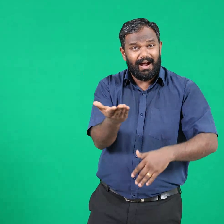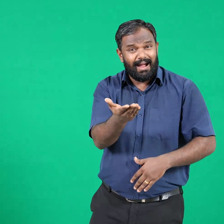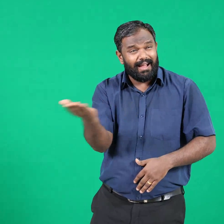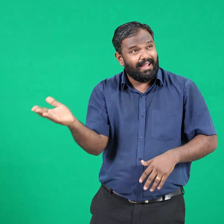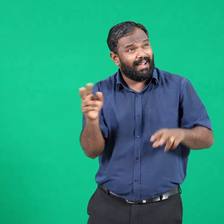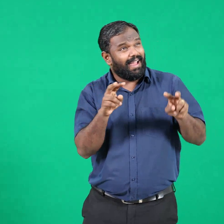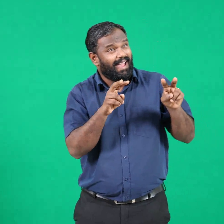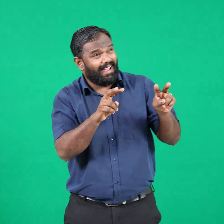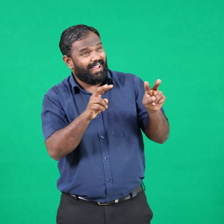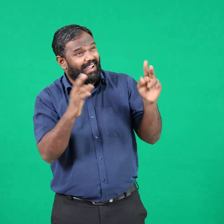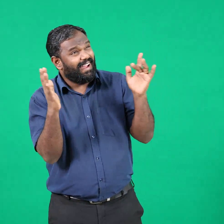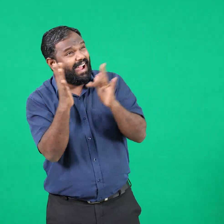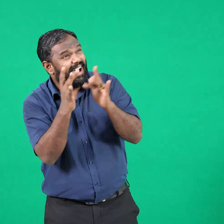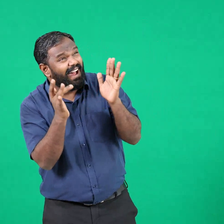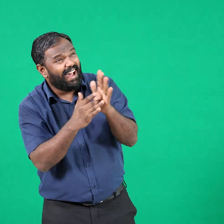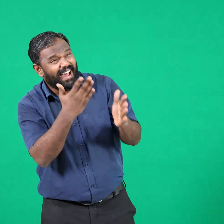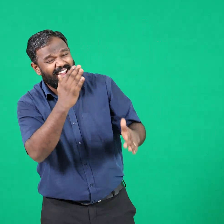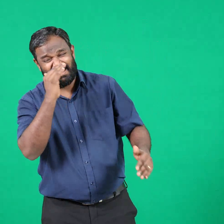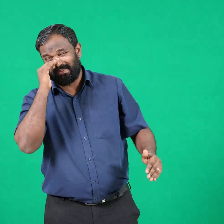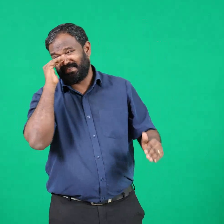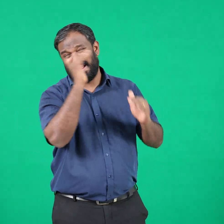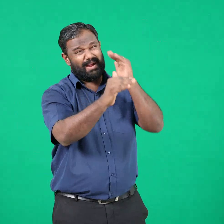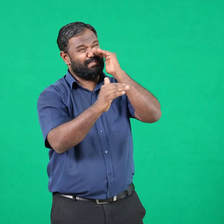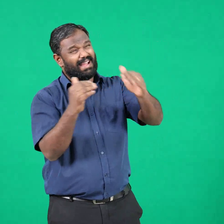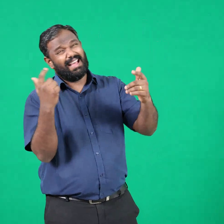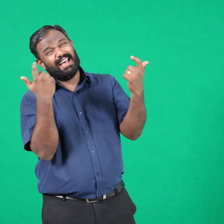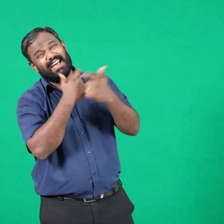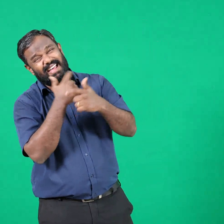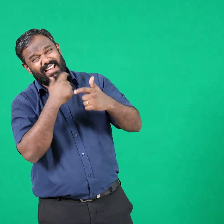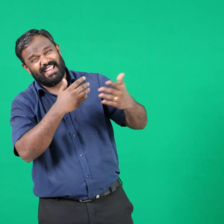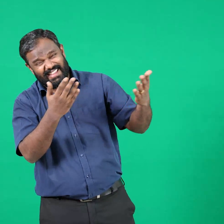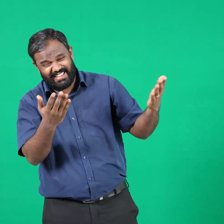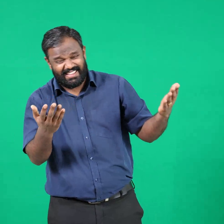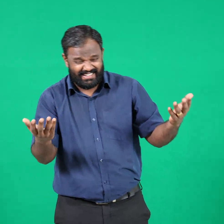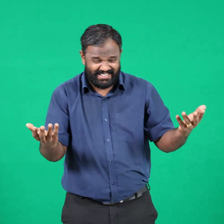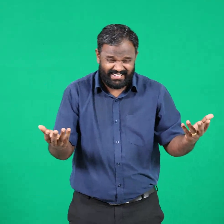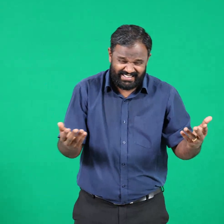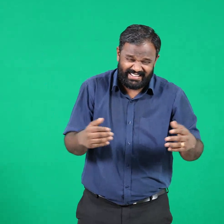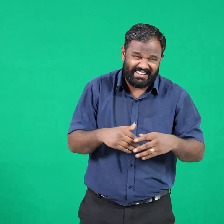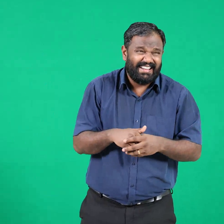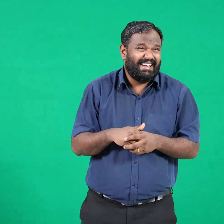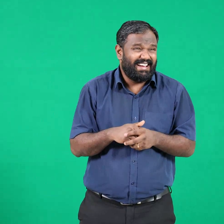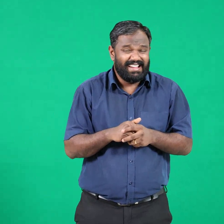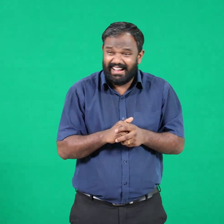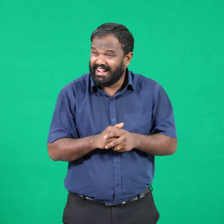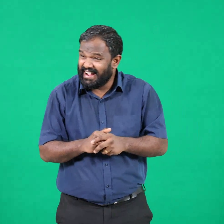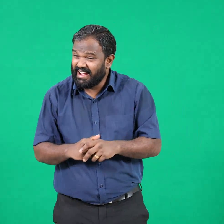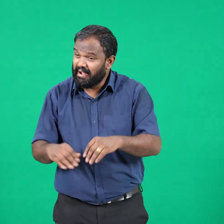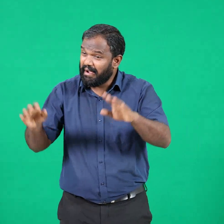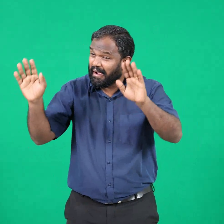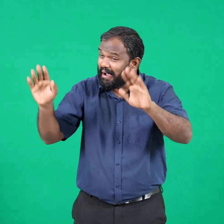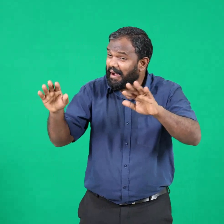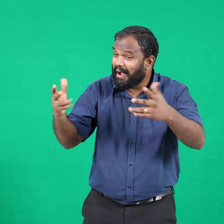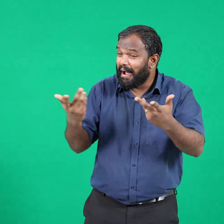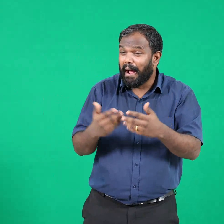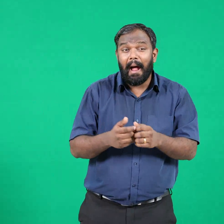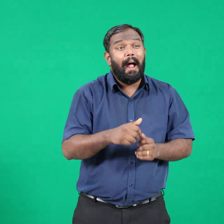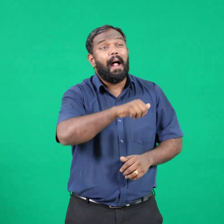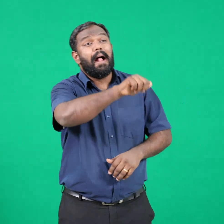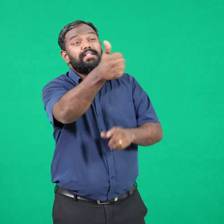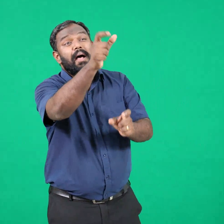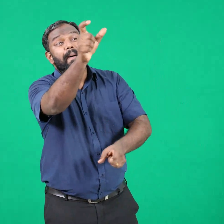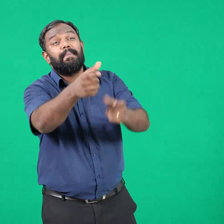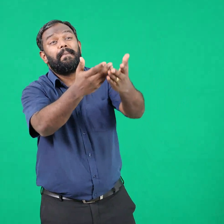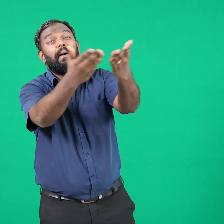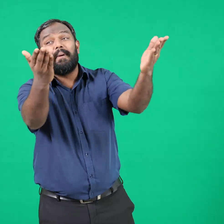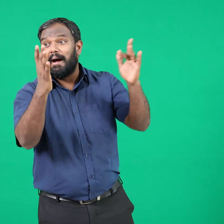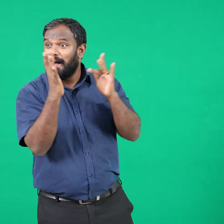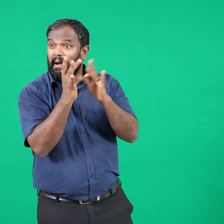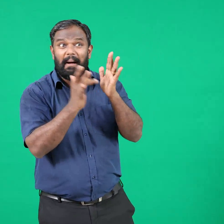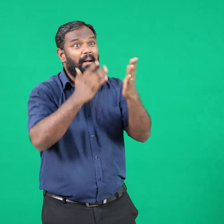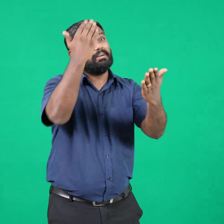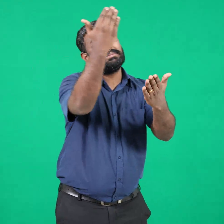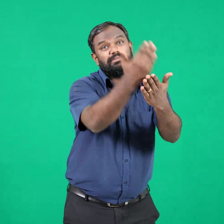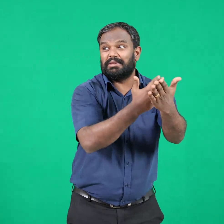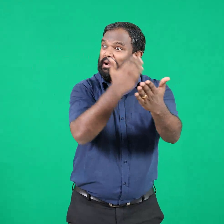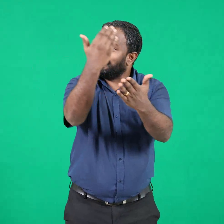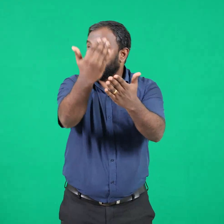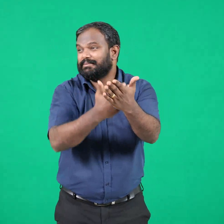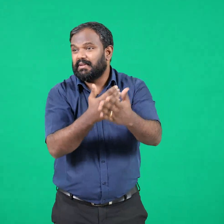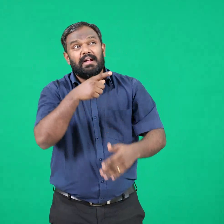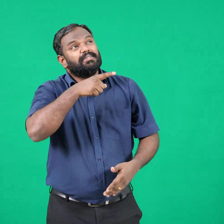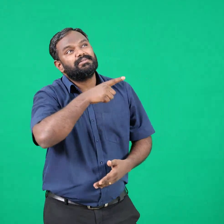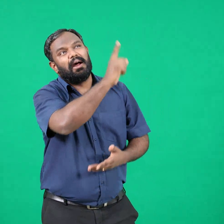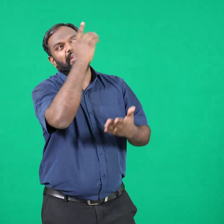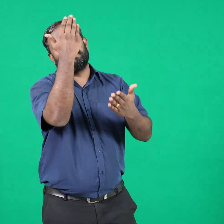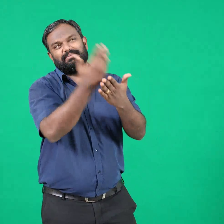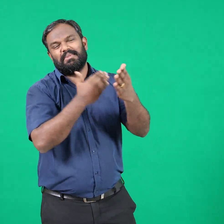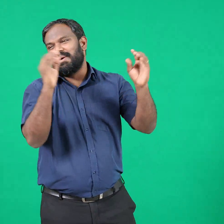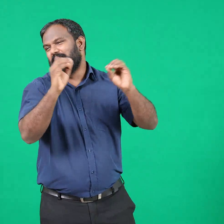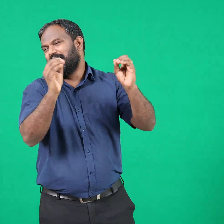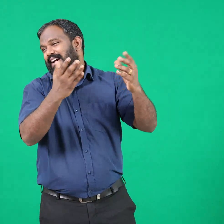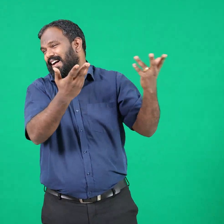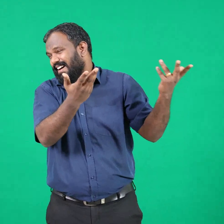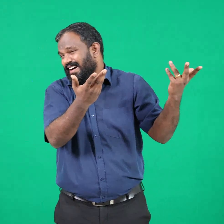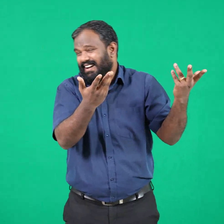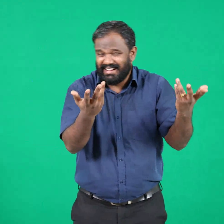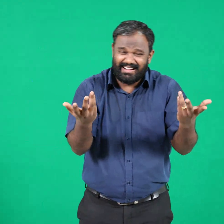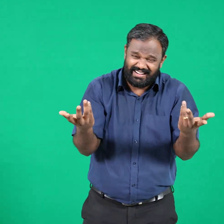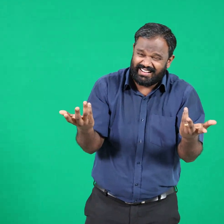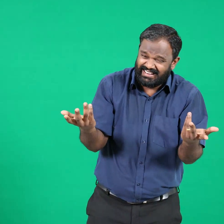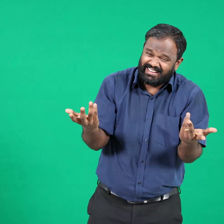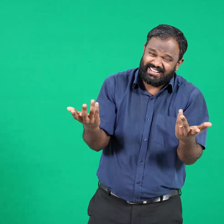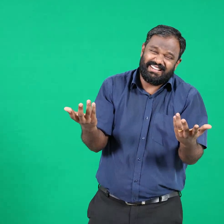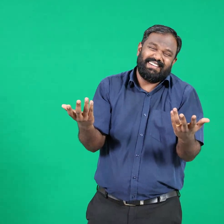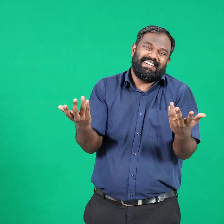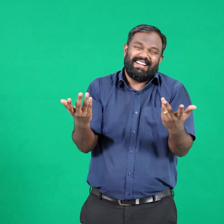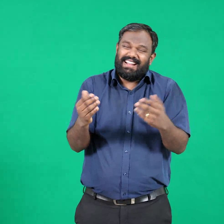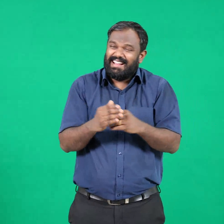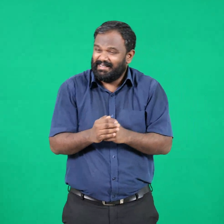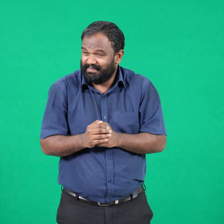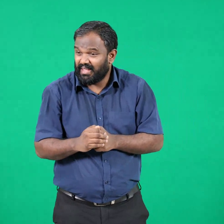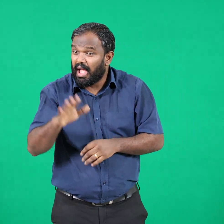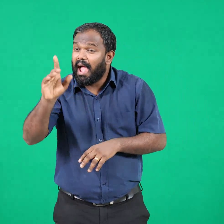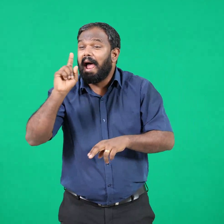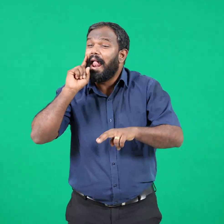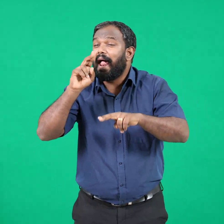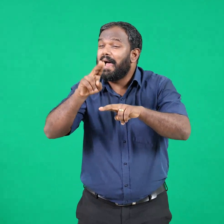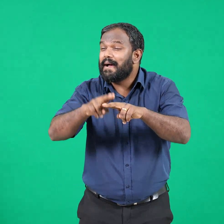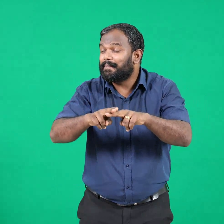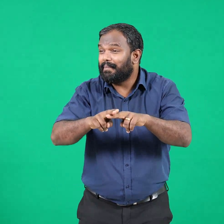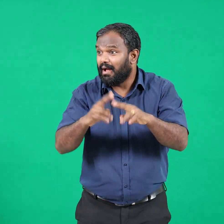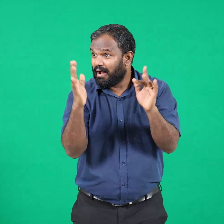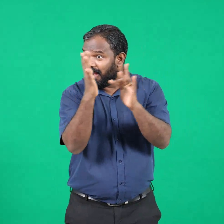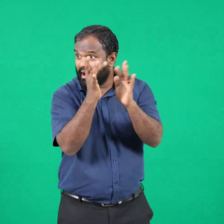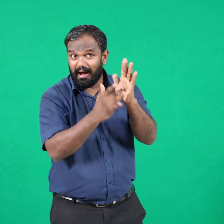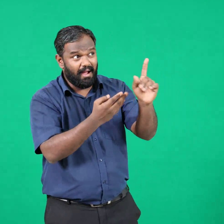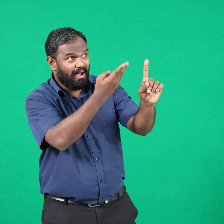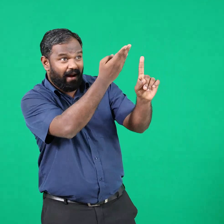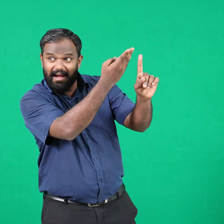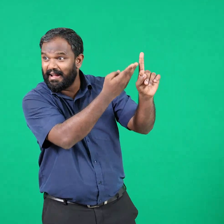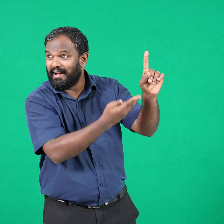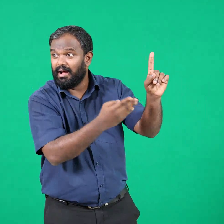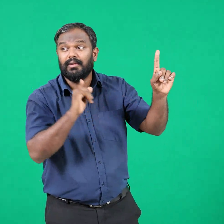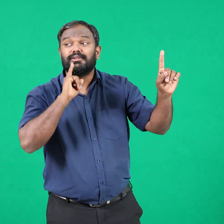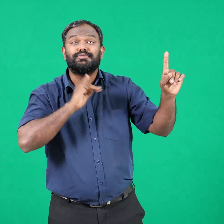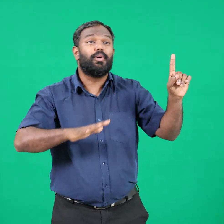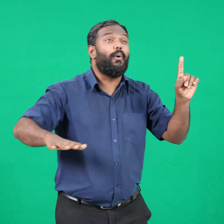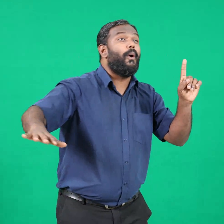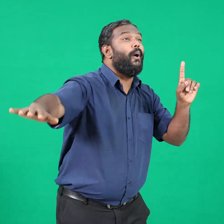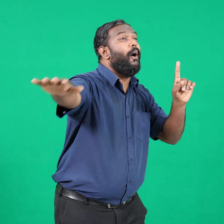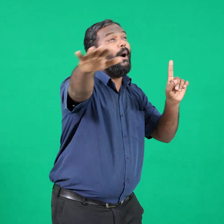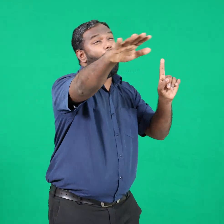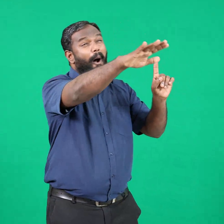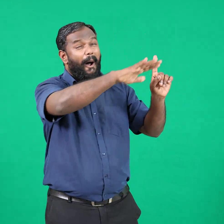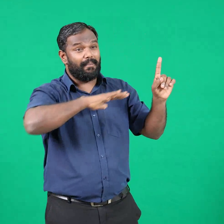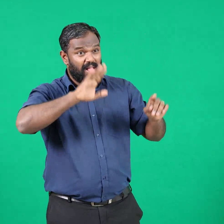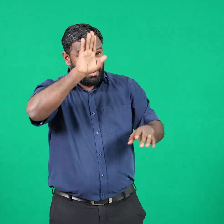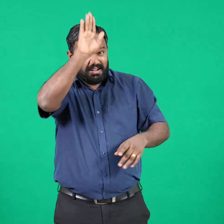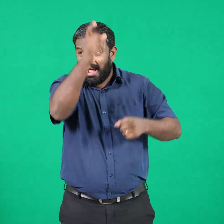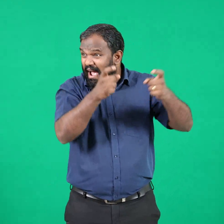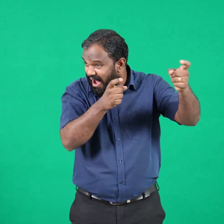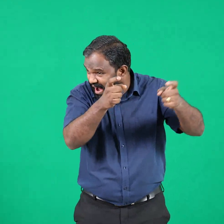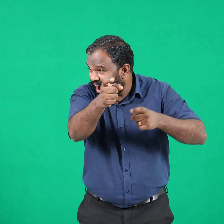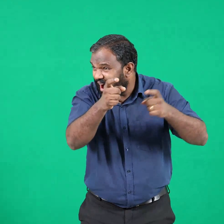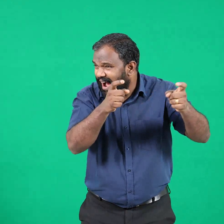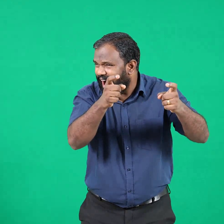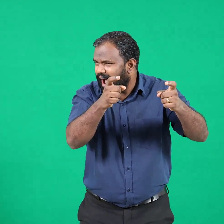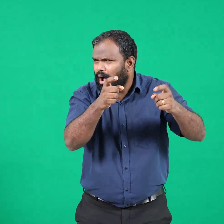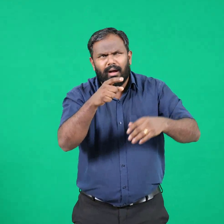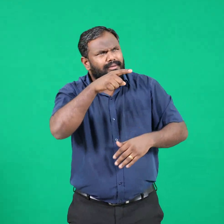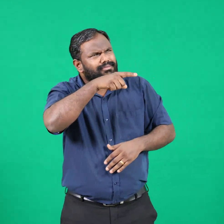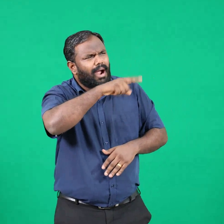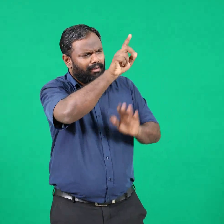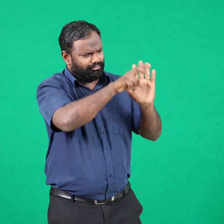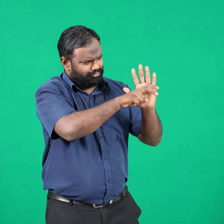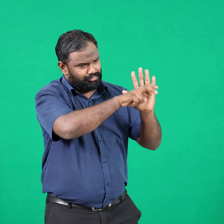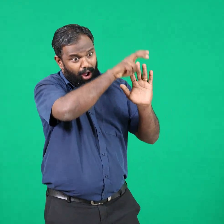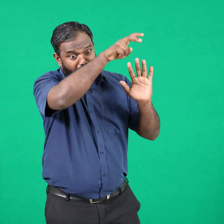He is the King of Israel! Let Him come down now from the cross, and we will believe in Him.